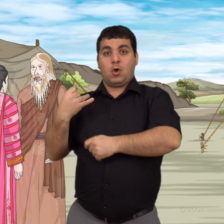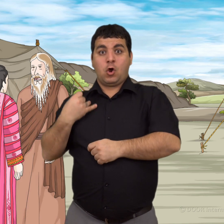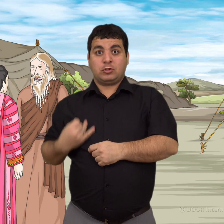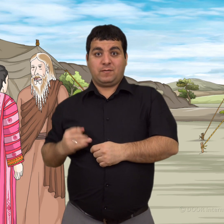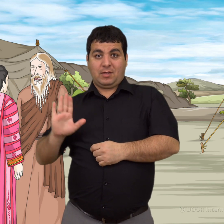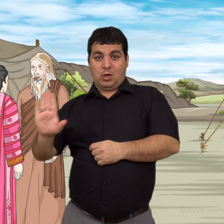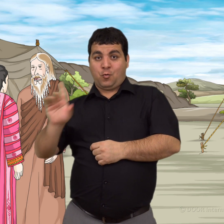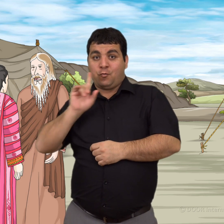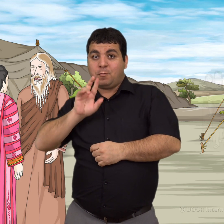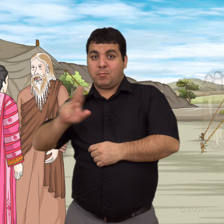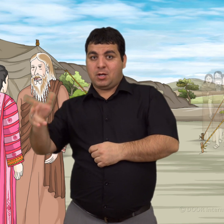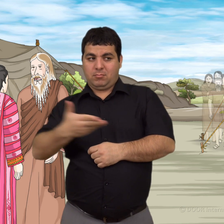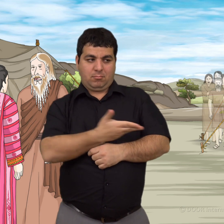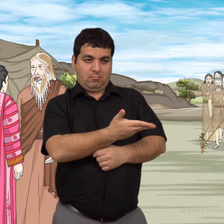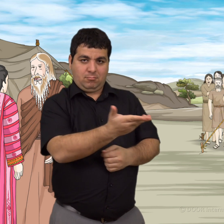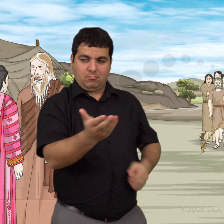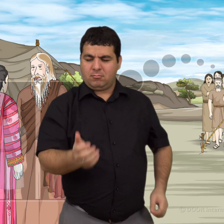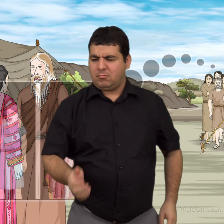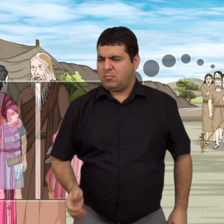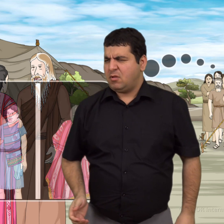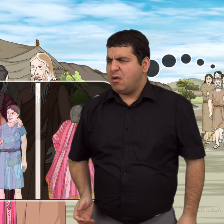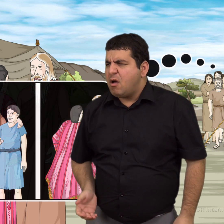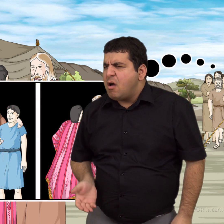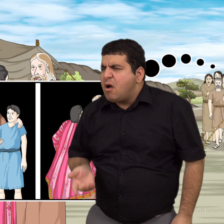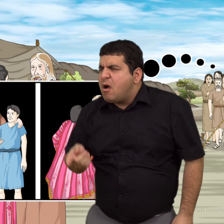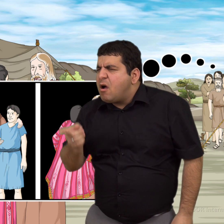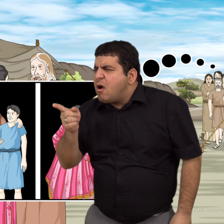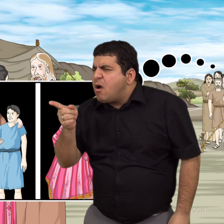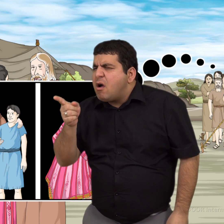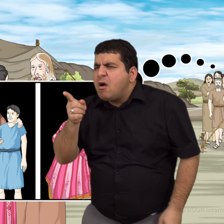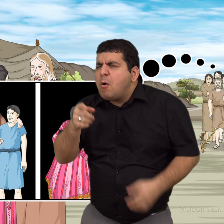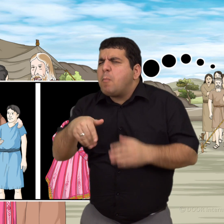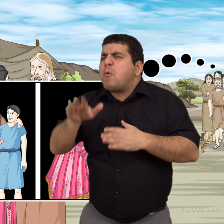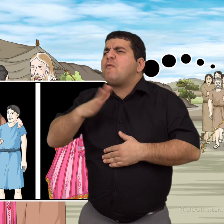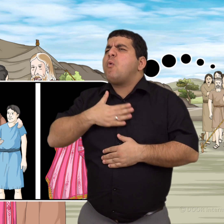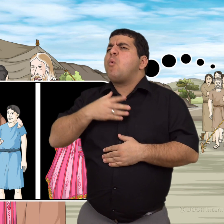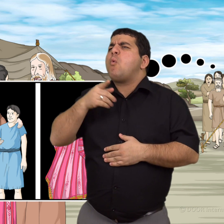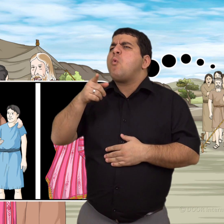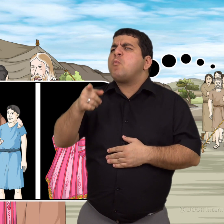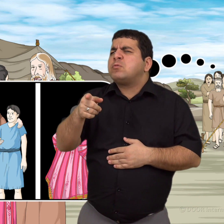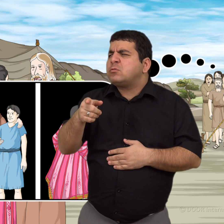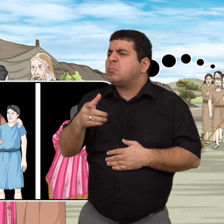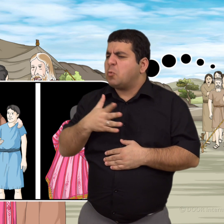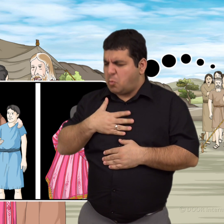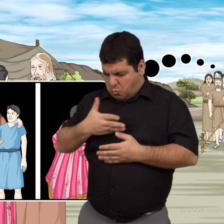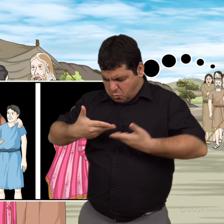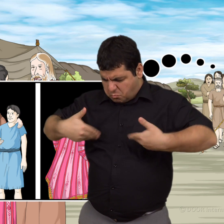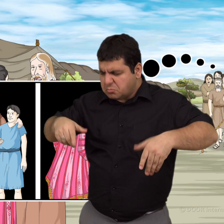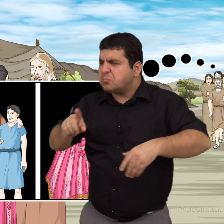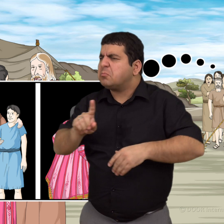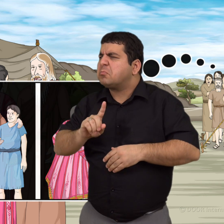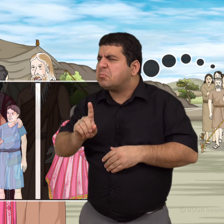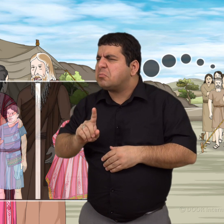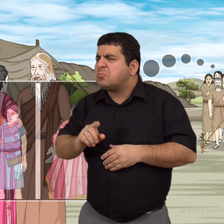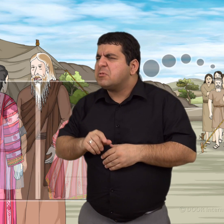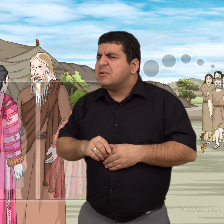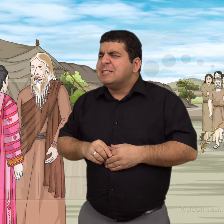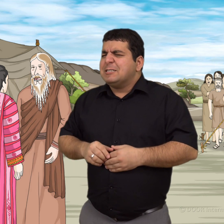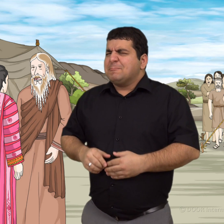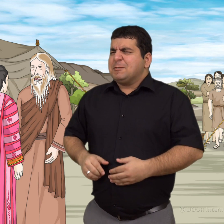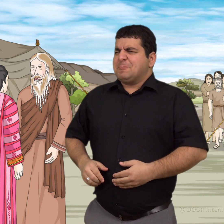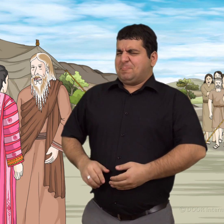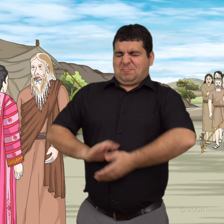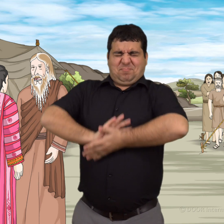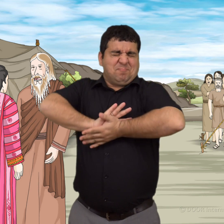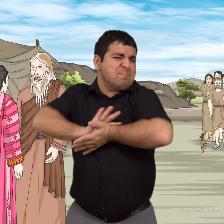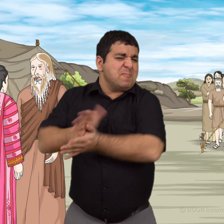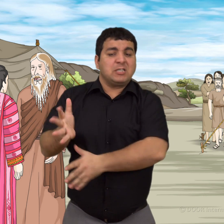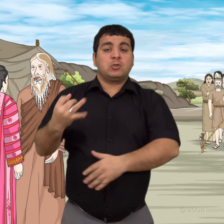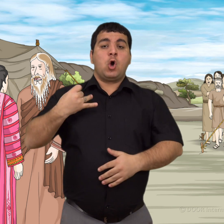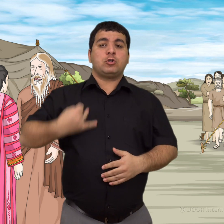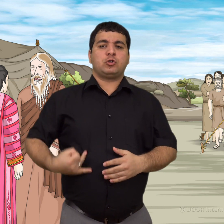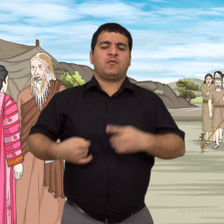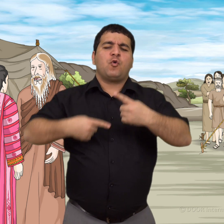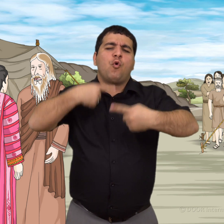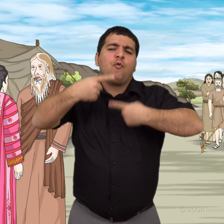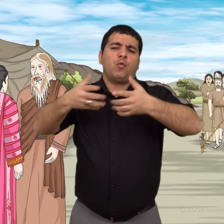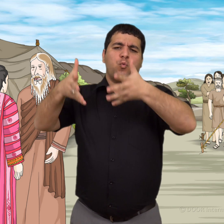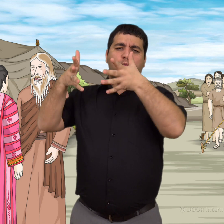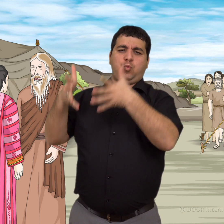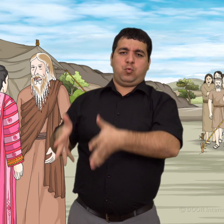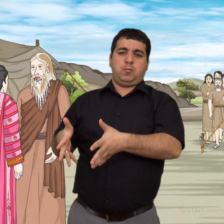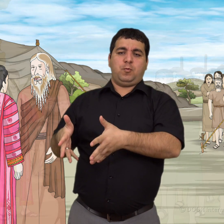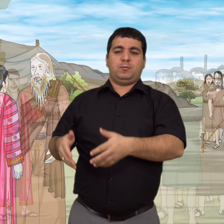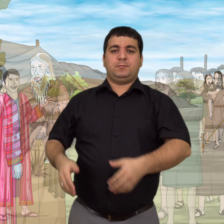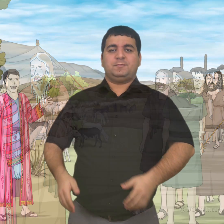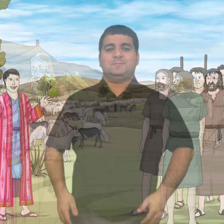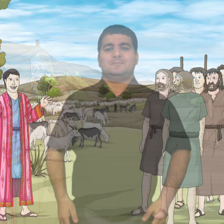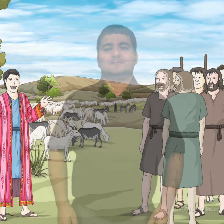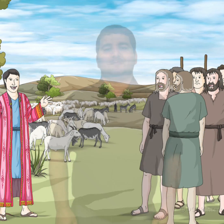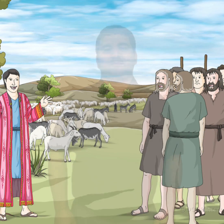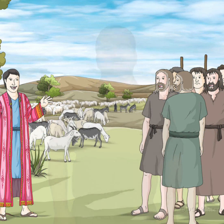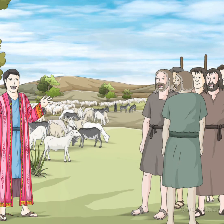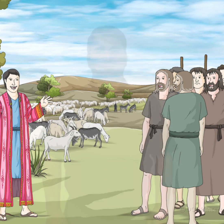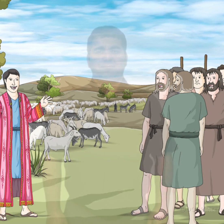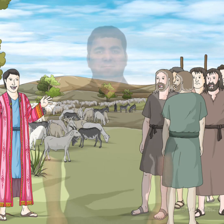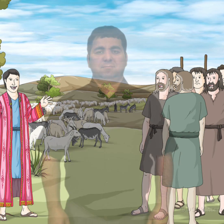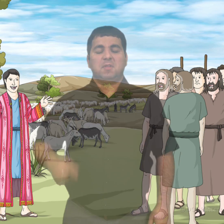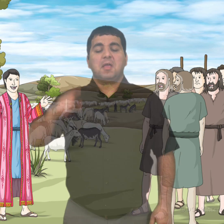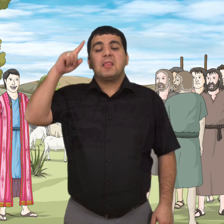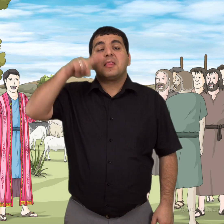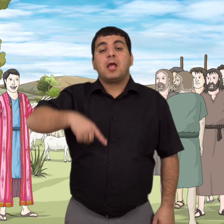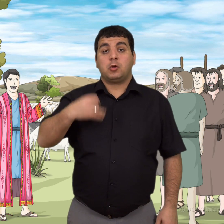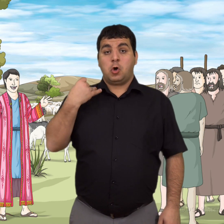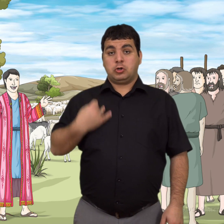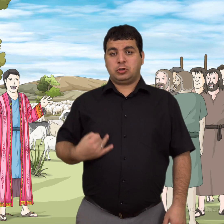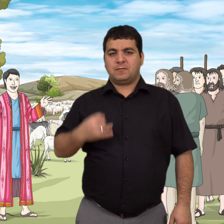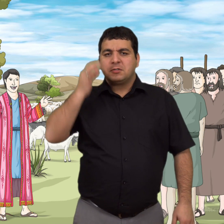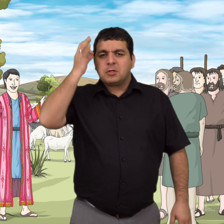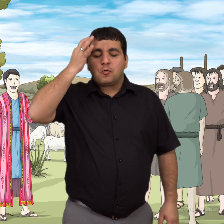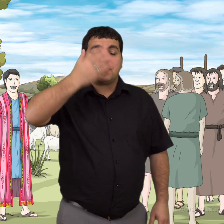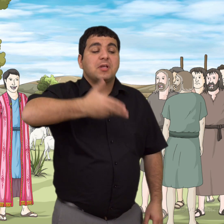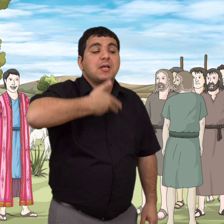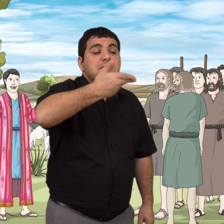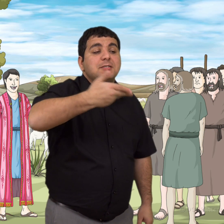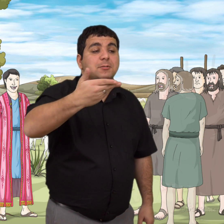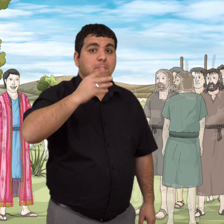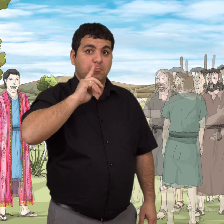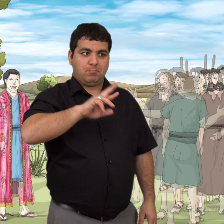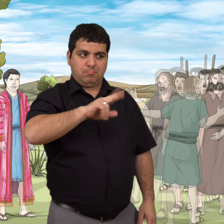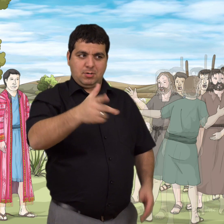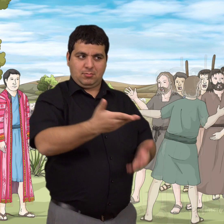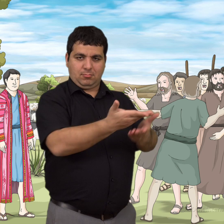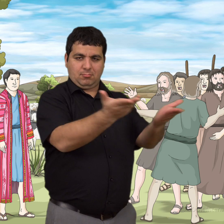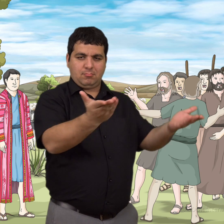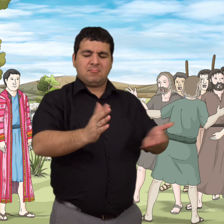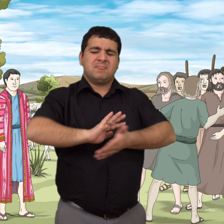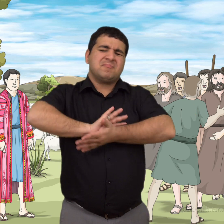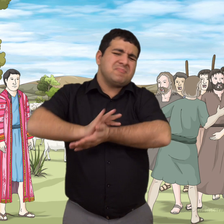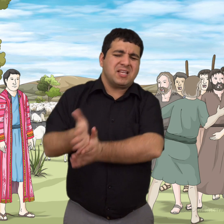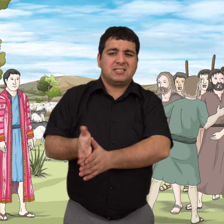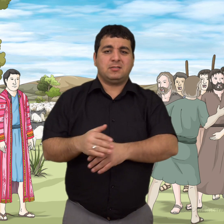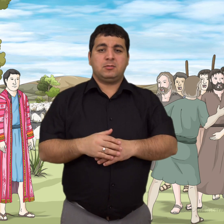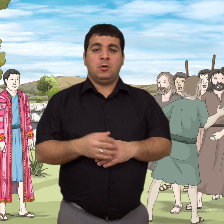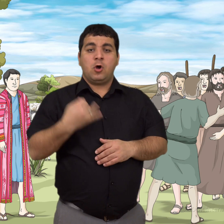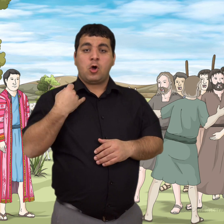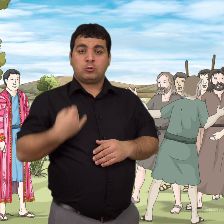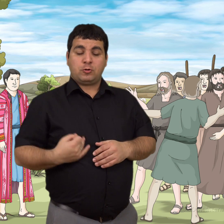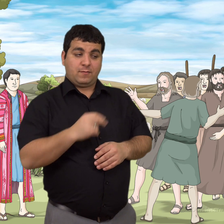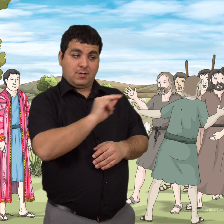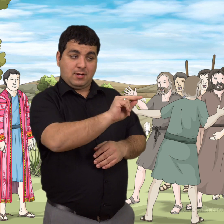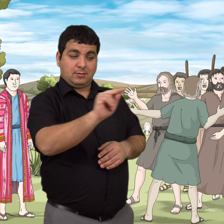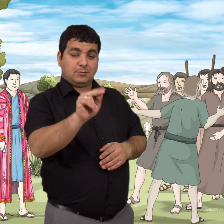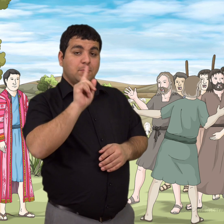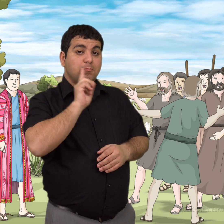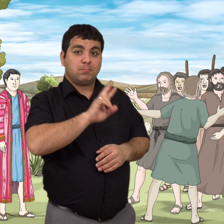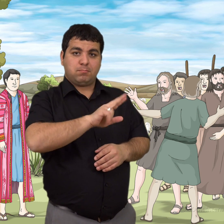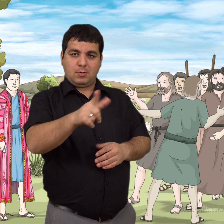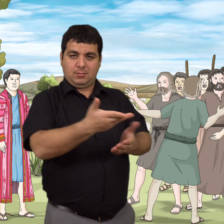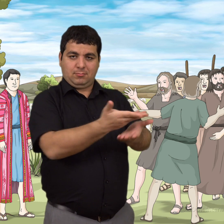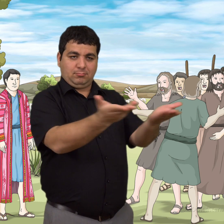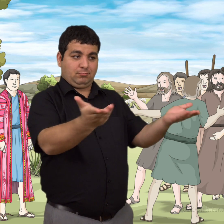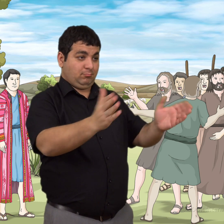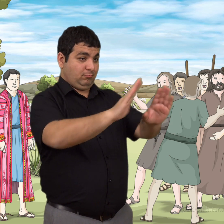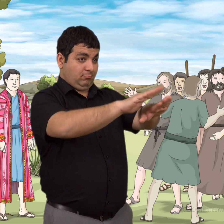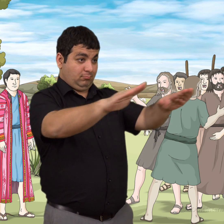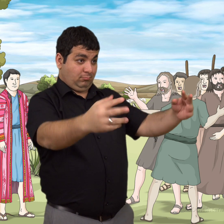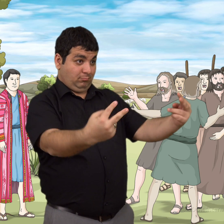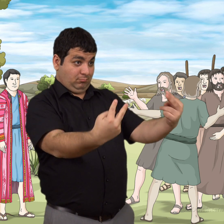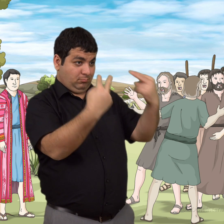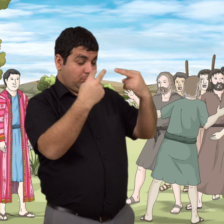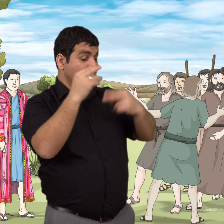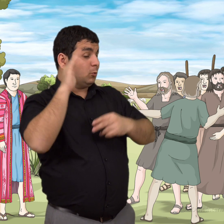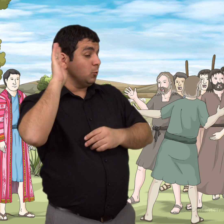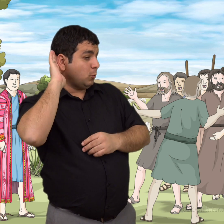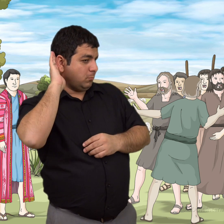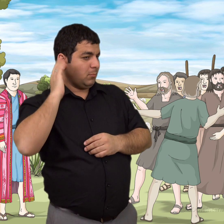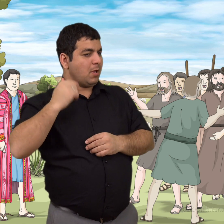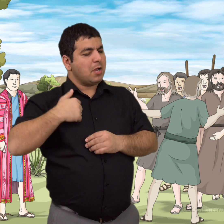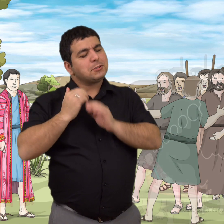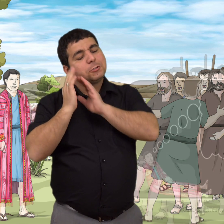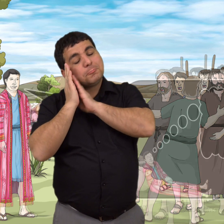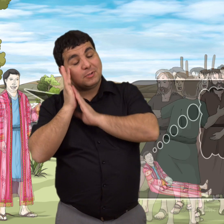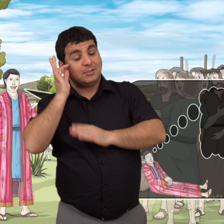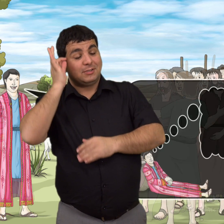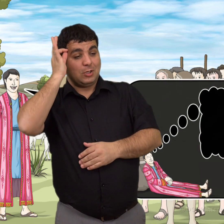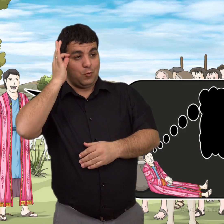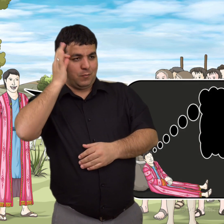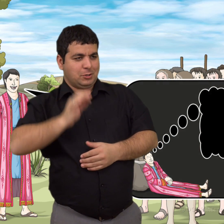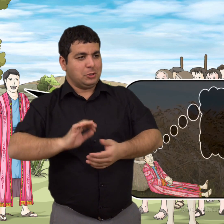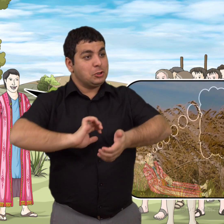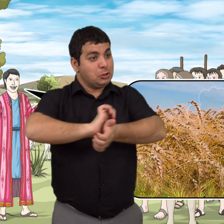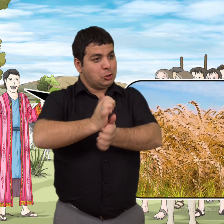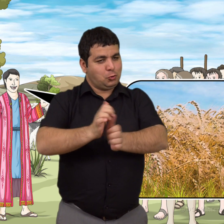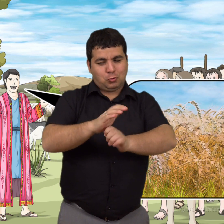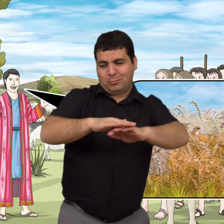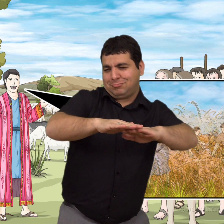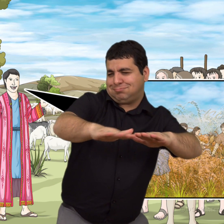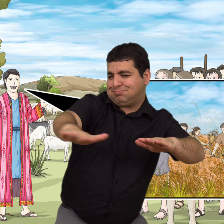When Joseph’s brothers saw that their father loved him more than any of them, they hated him and could not speak a kind word to him. Then Joseph had a dream, and when he told it to his brothers, they hated him even more.